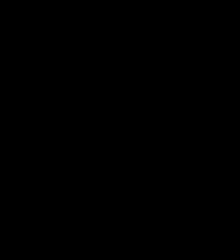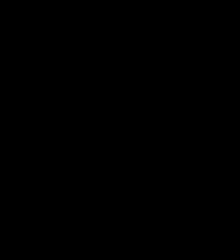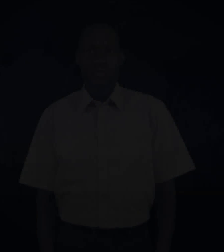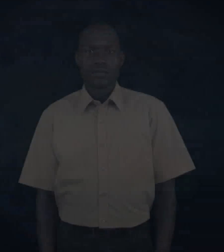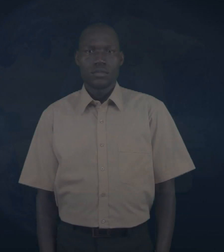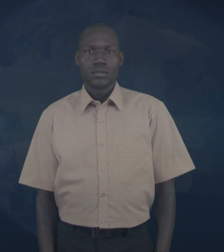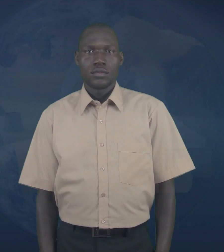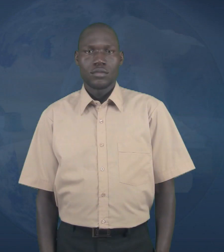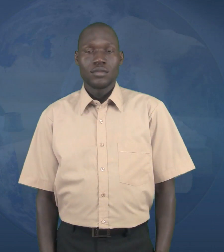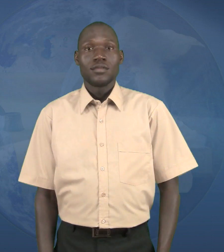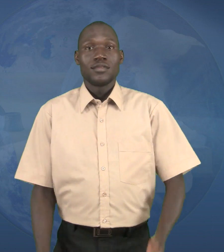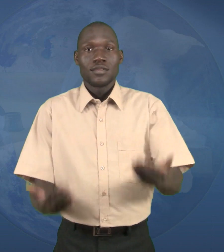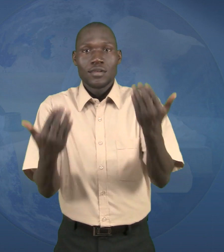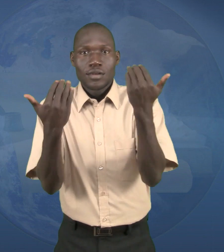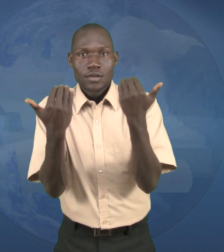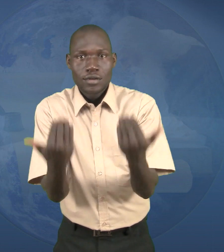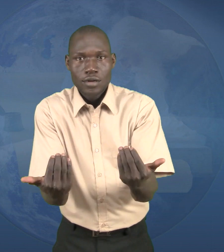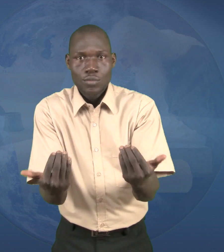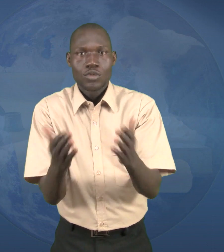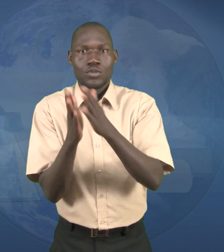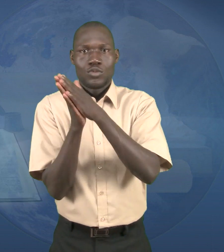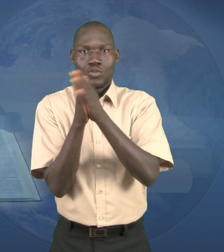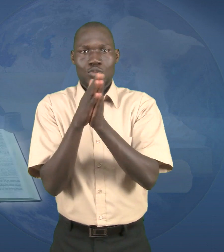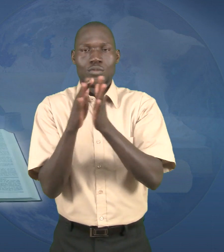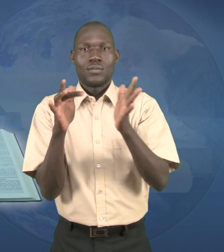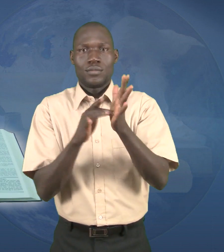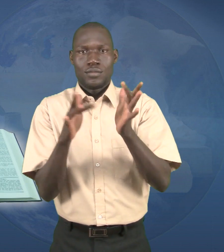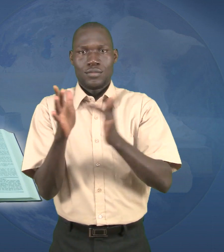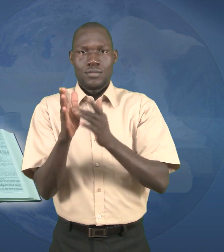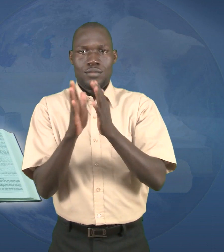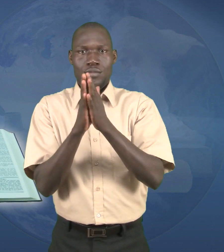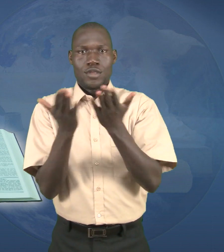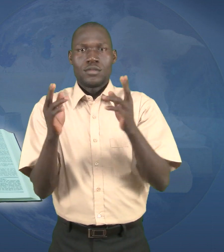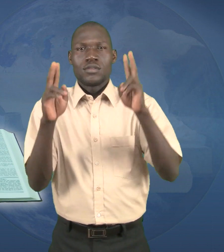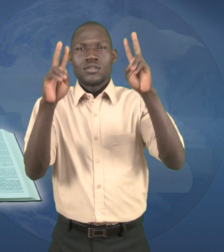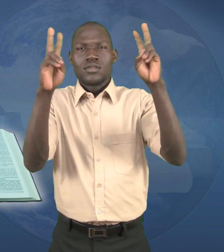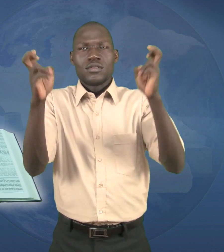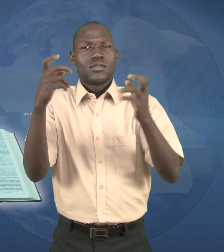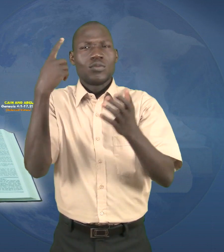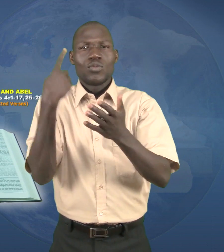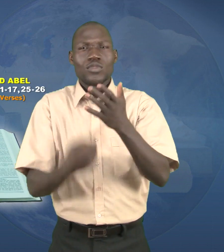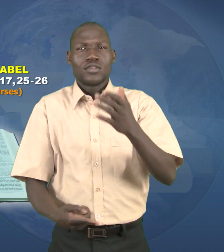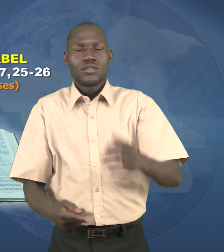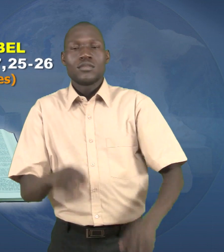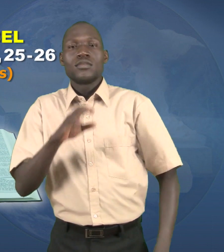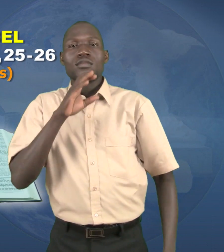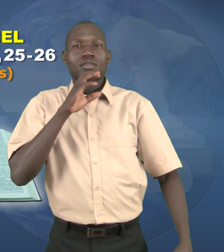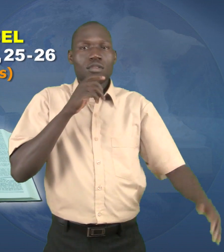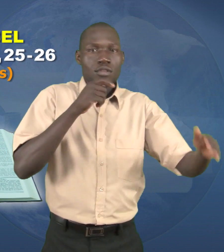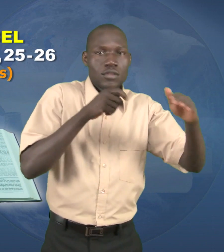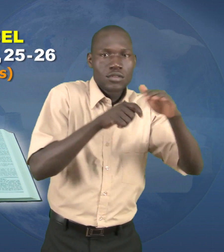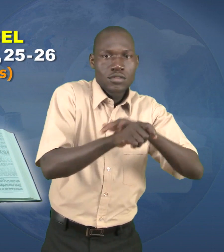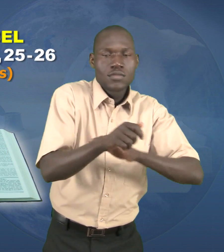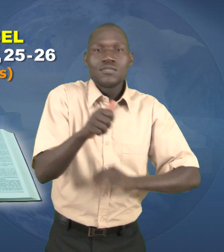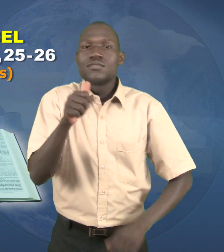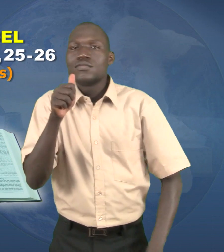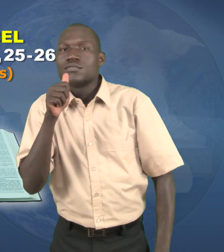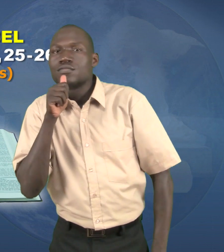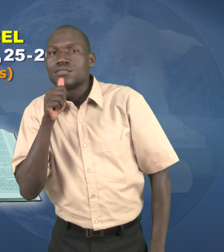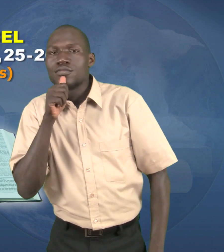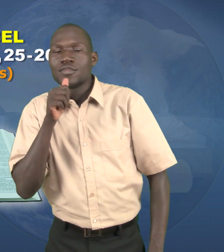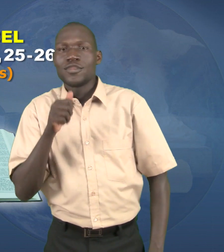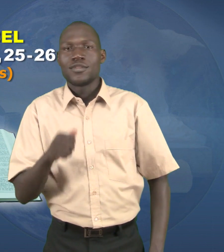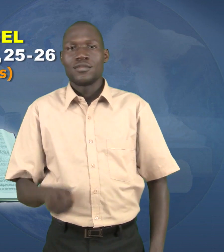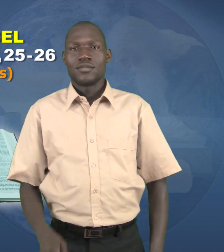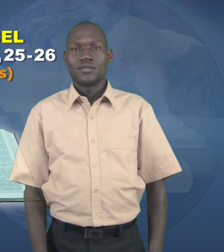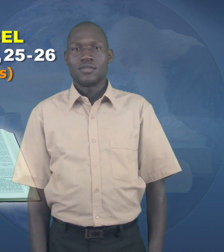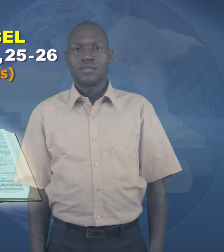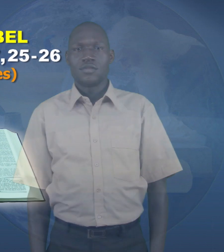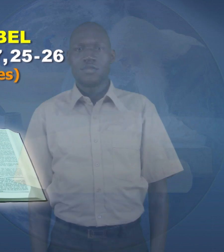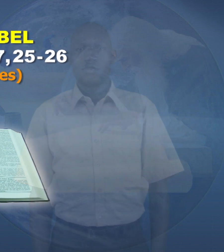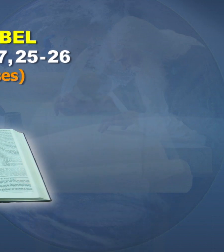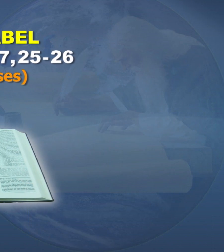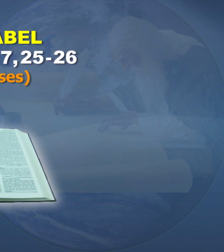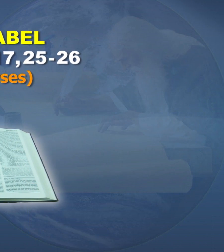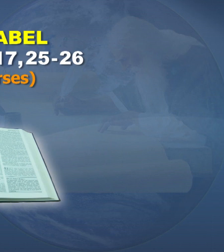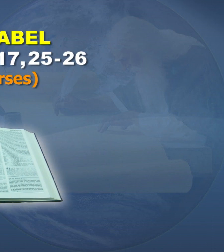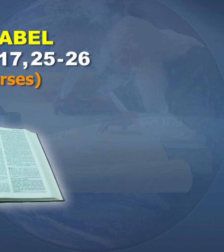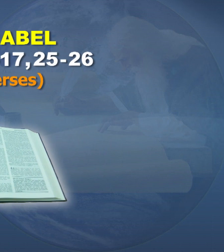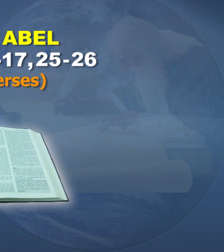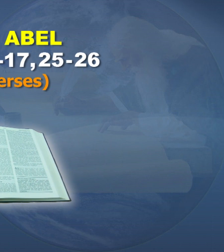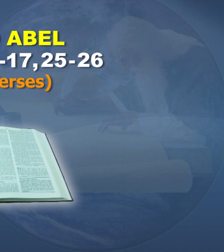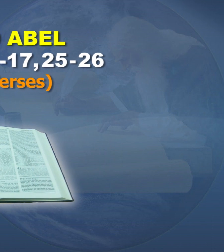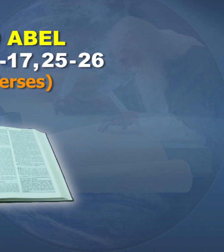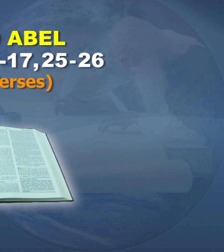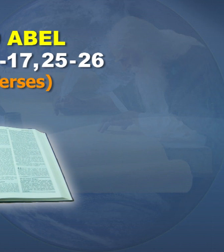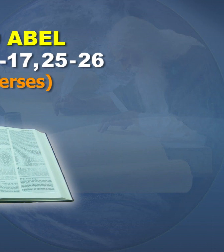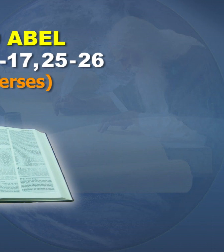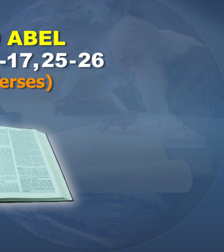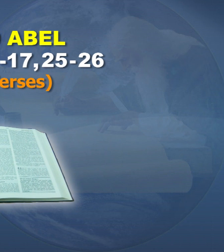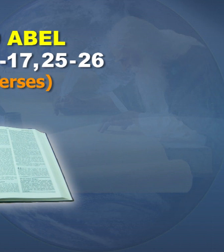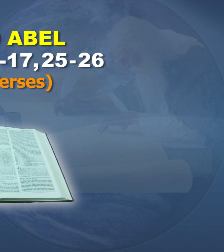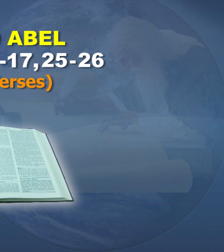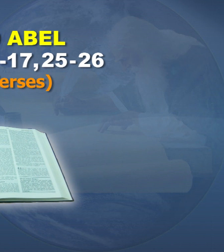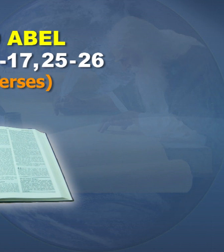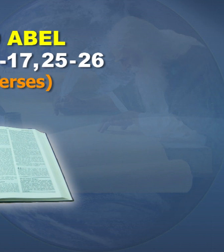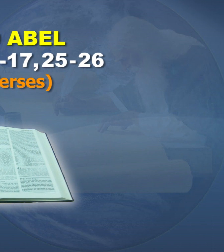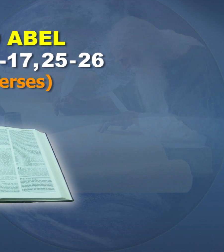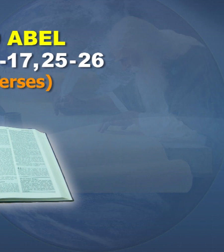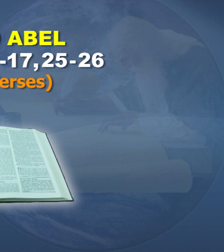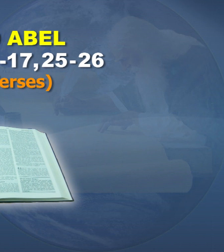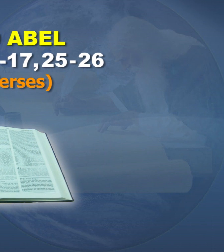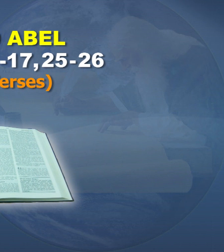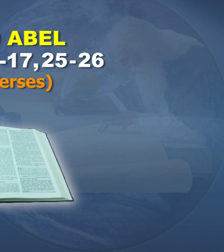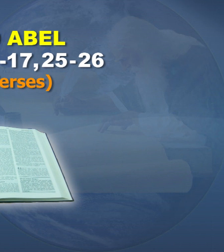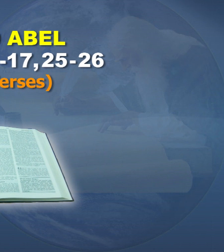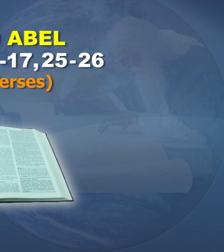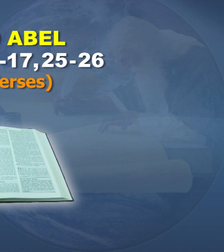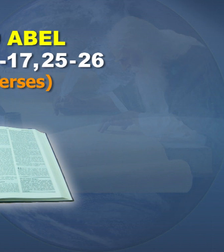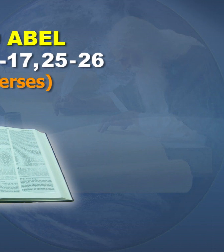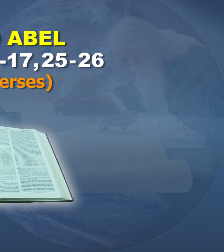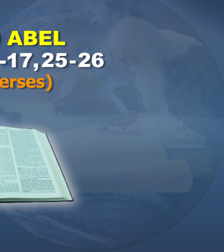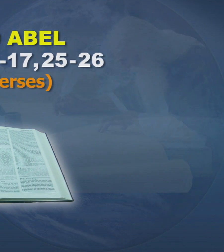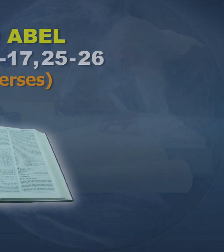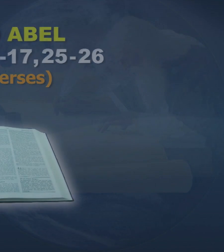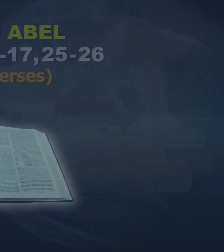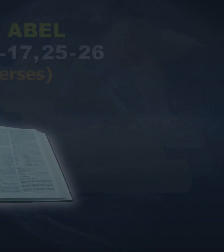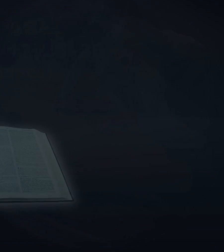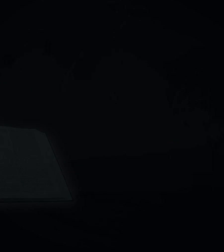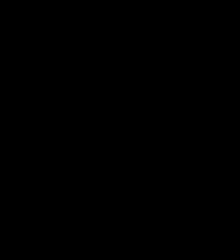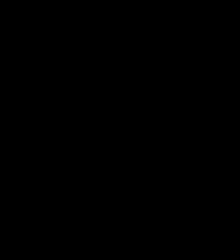Cain and Abel